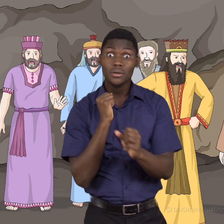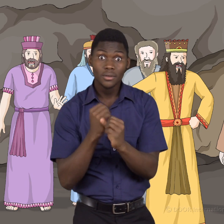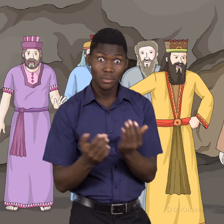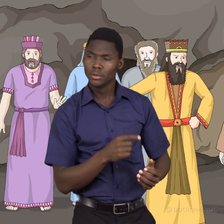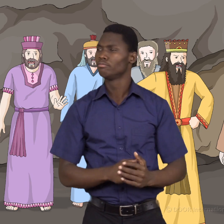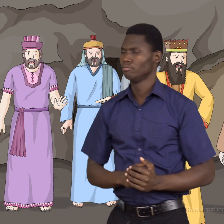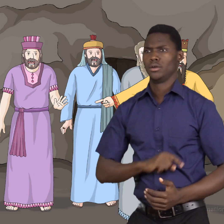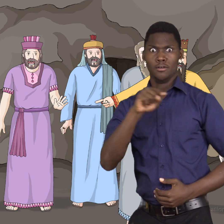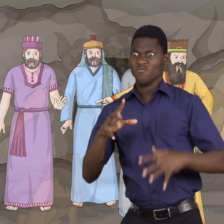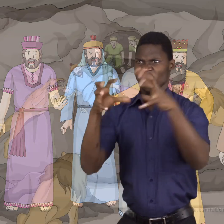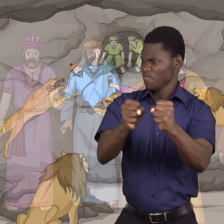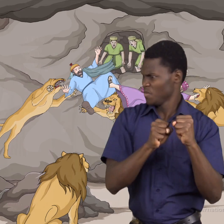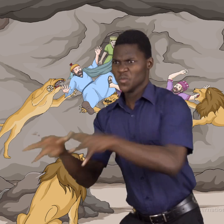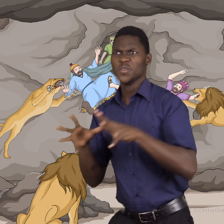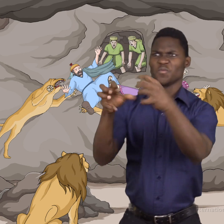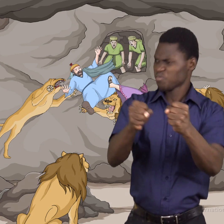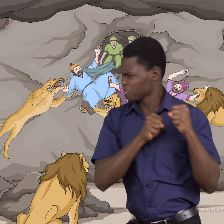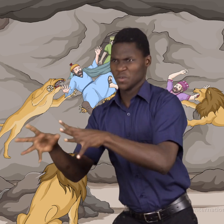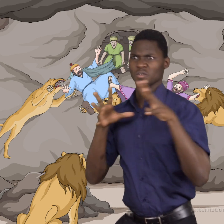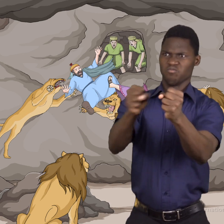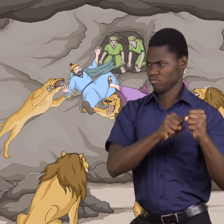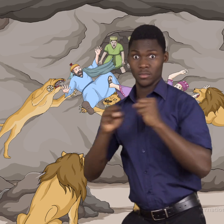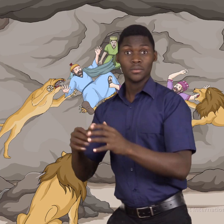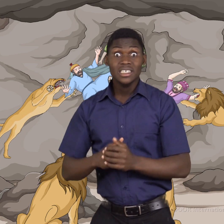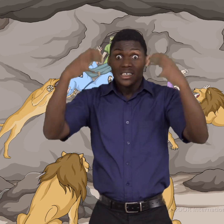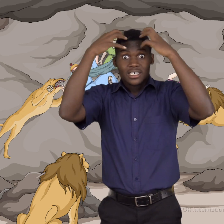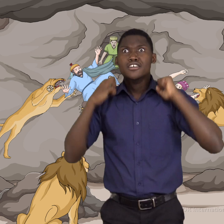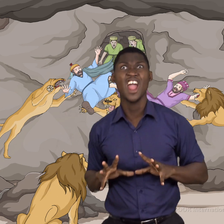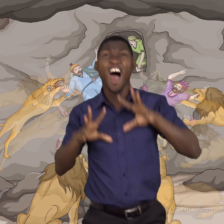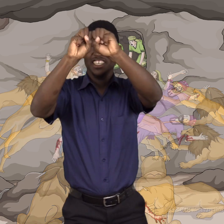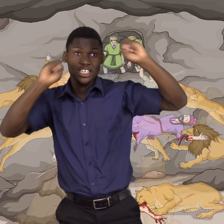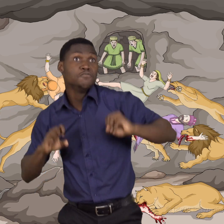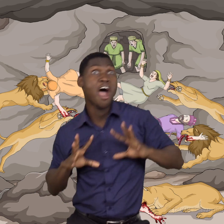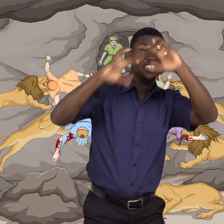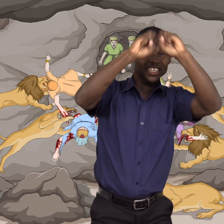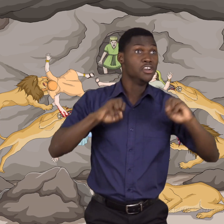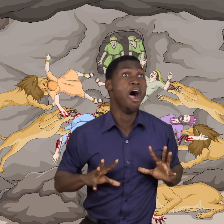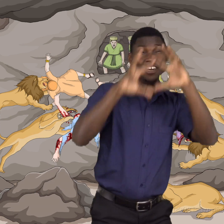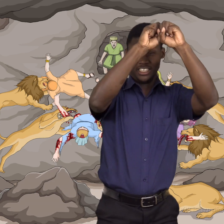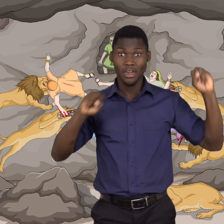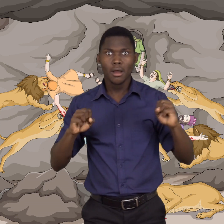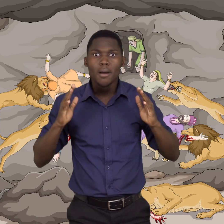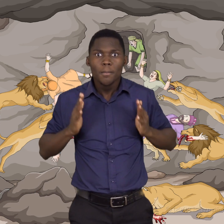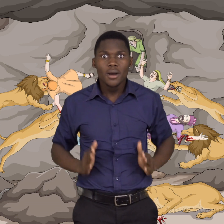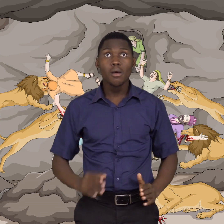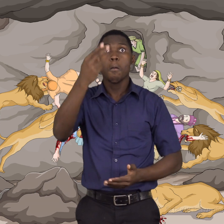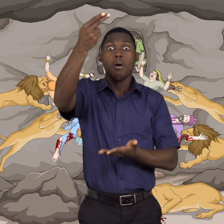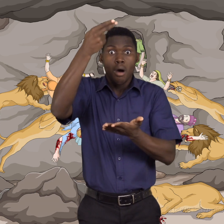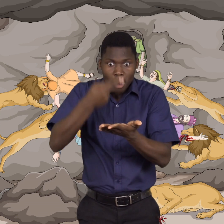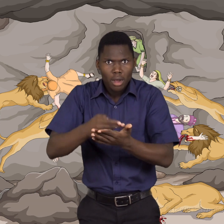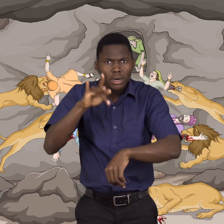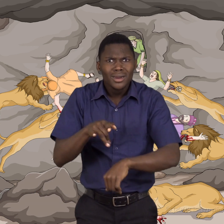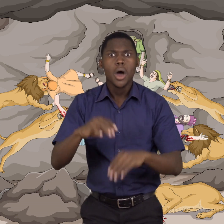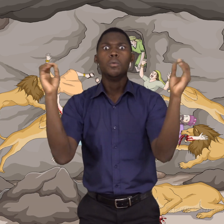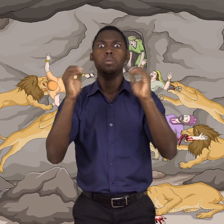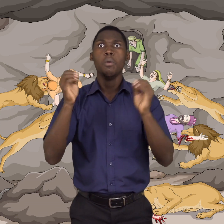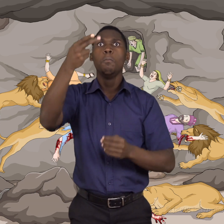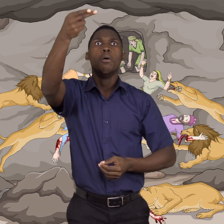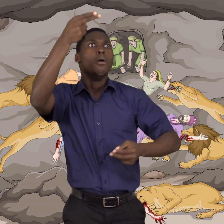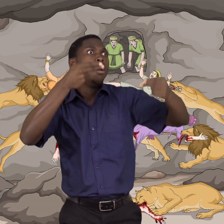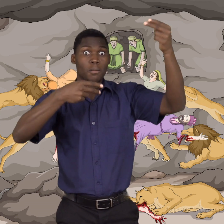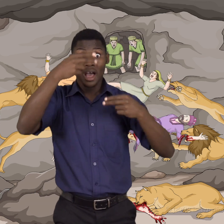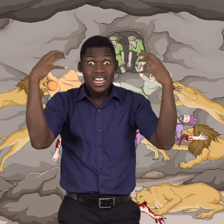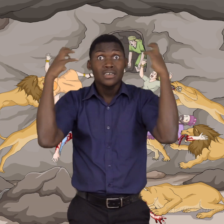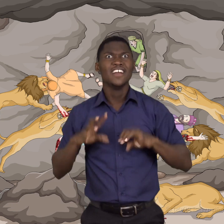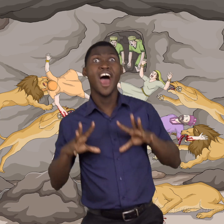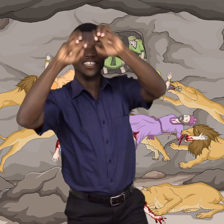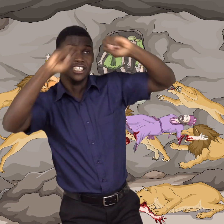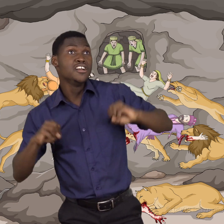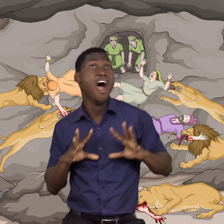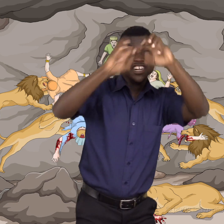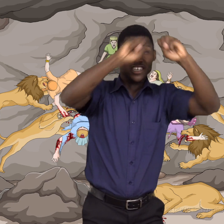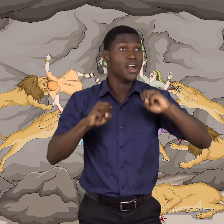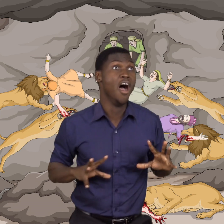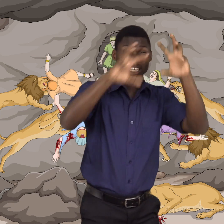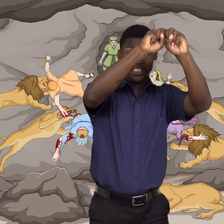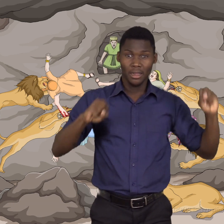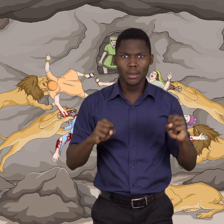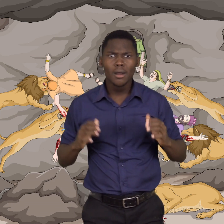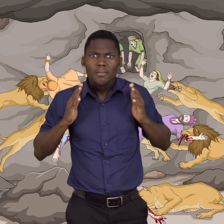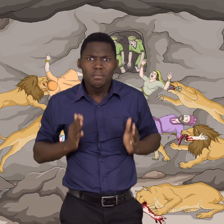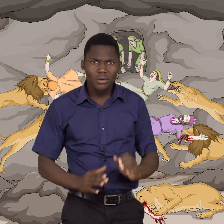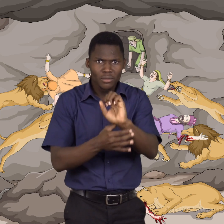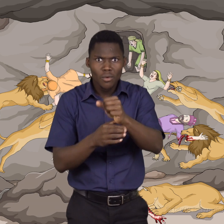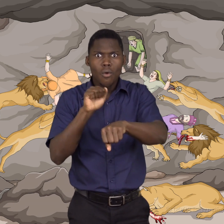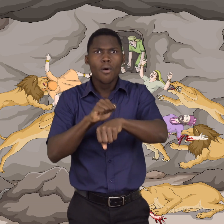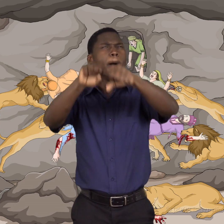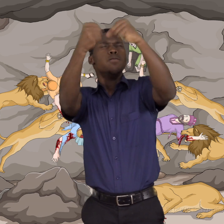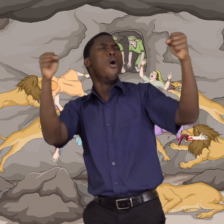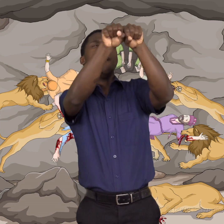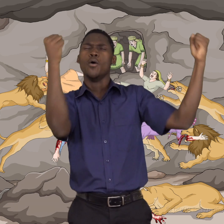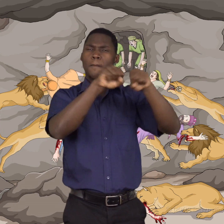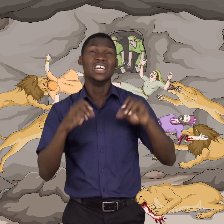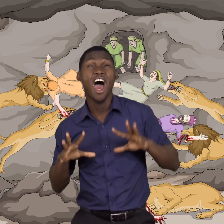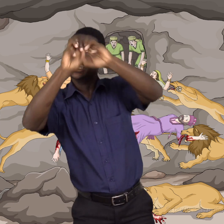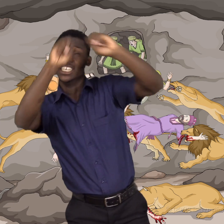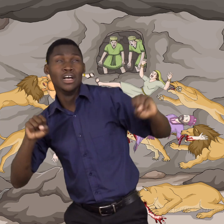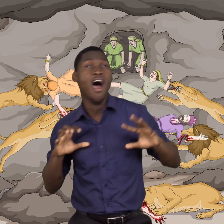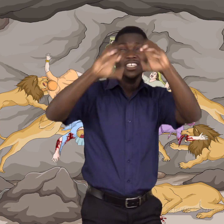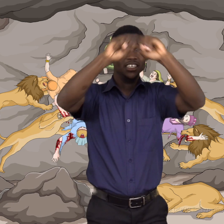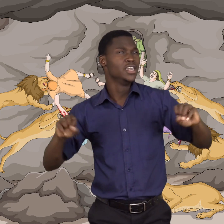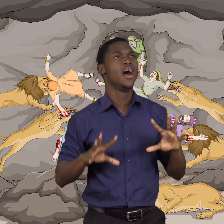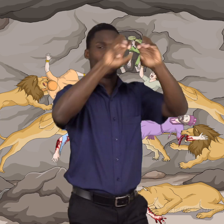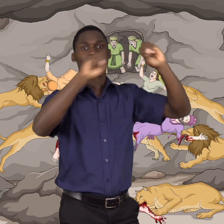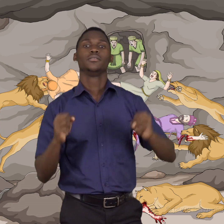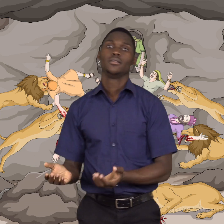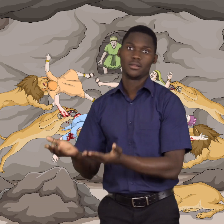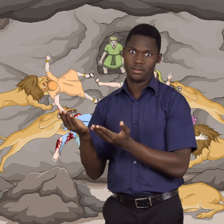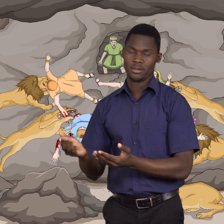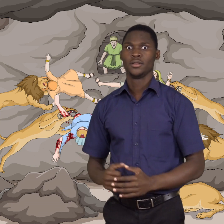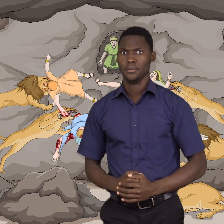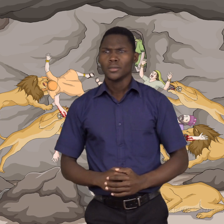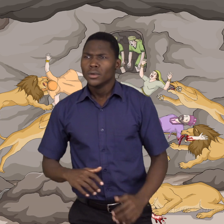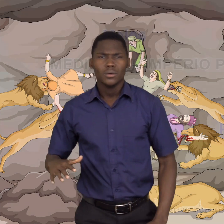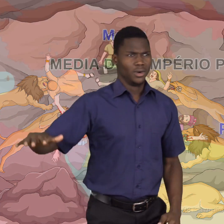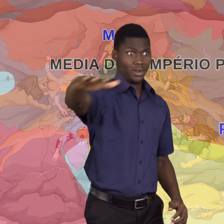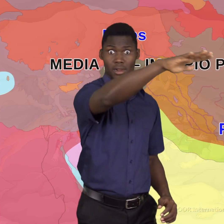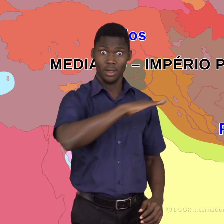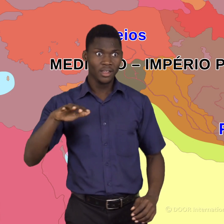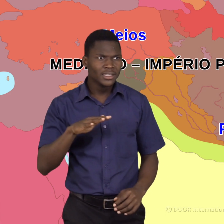And before they had reached the bottom of the den, the lions overpowered them and crushed all their bones.